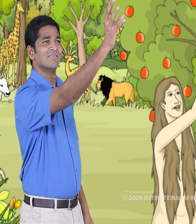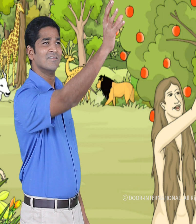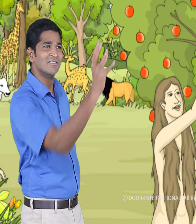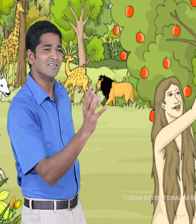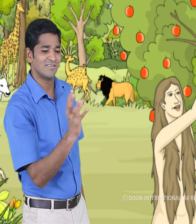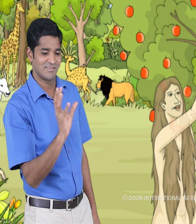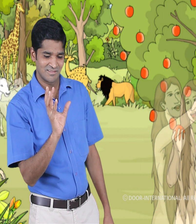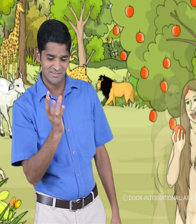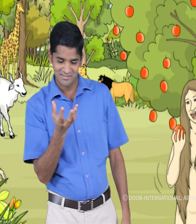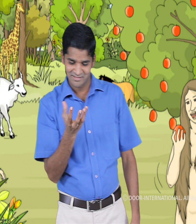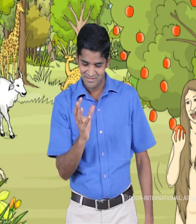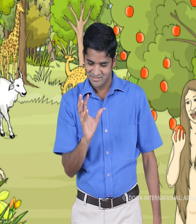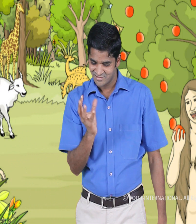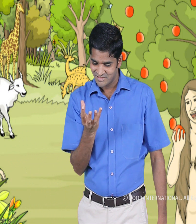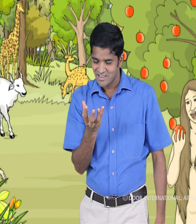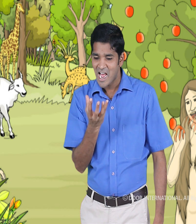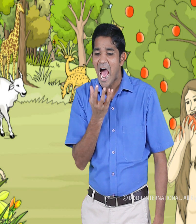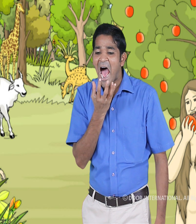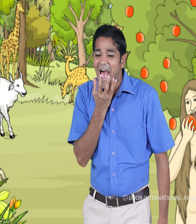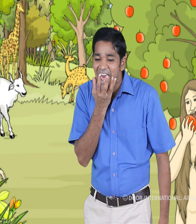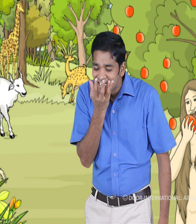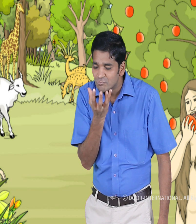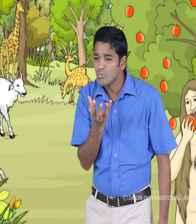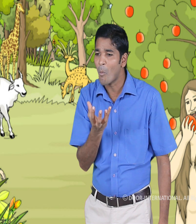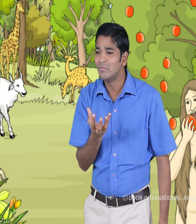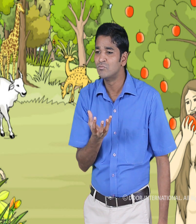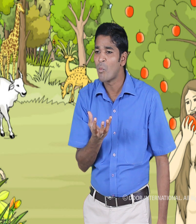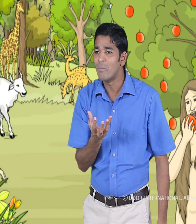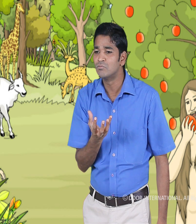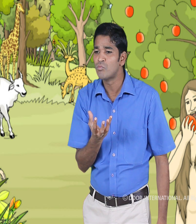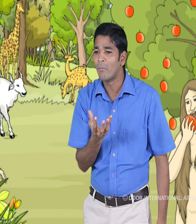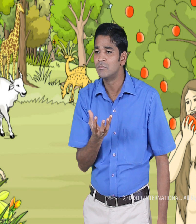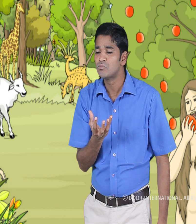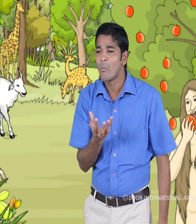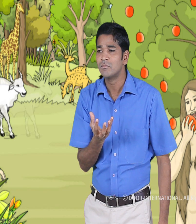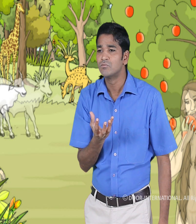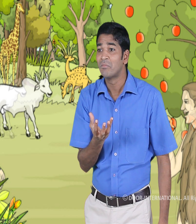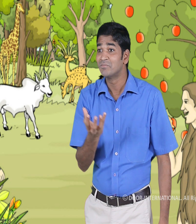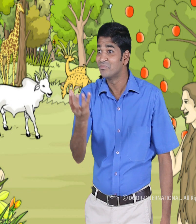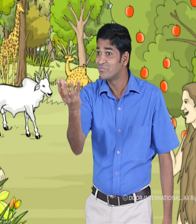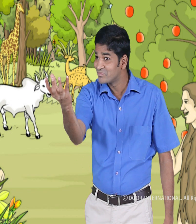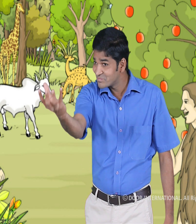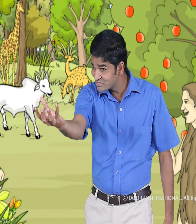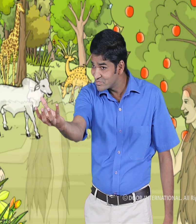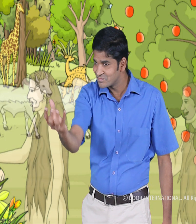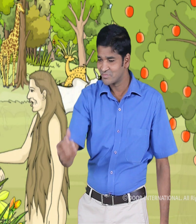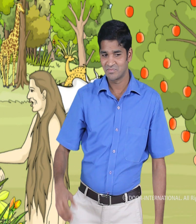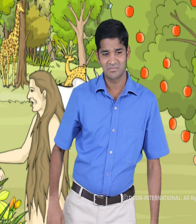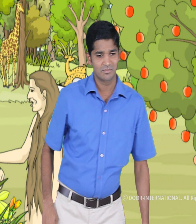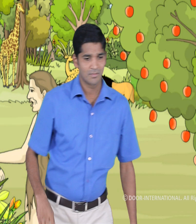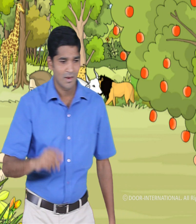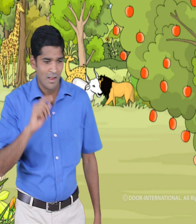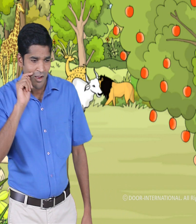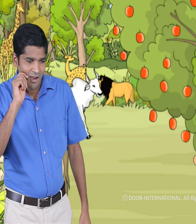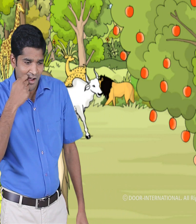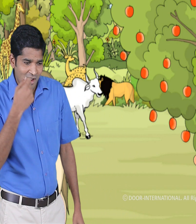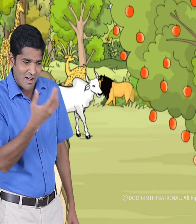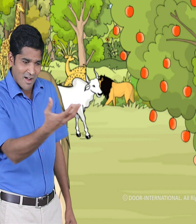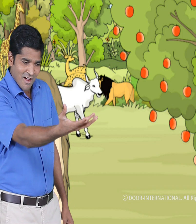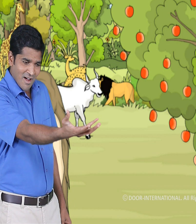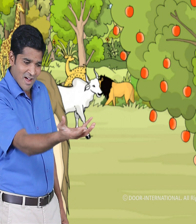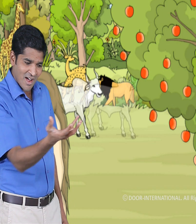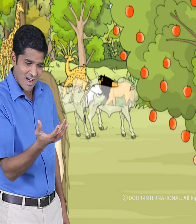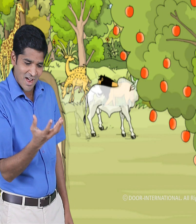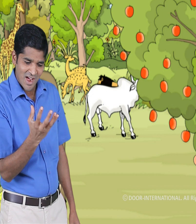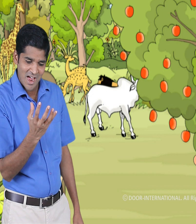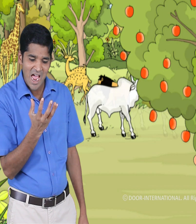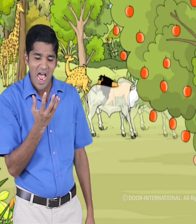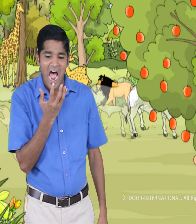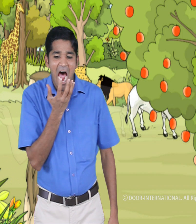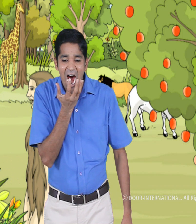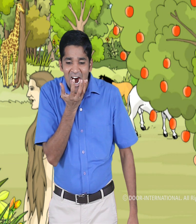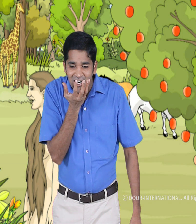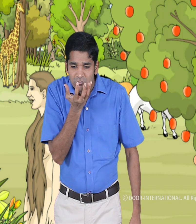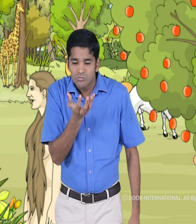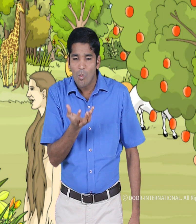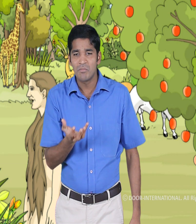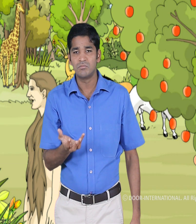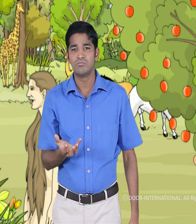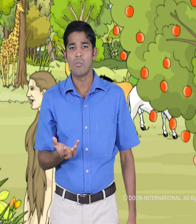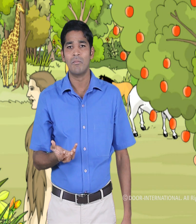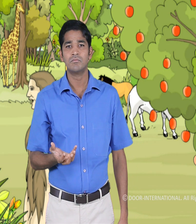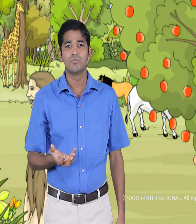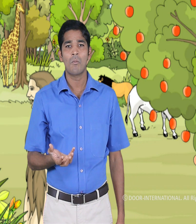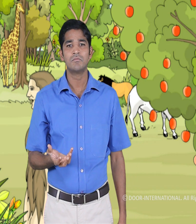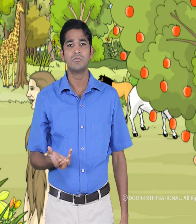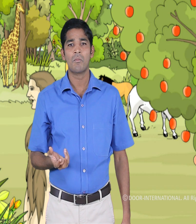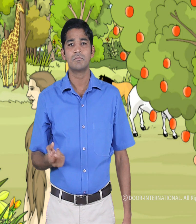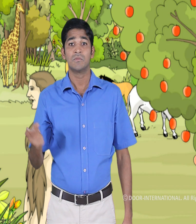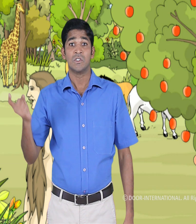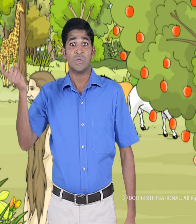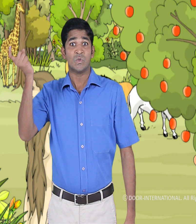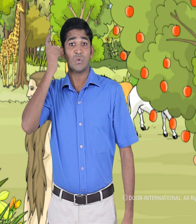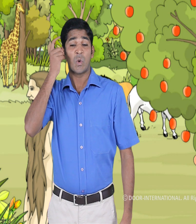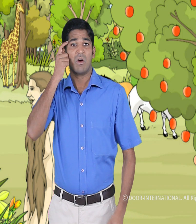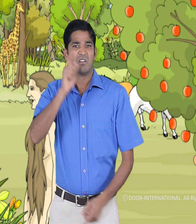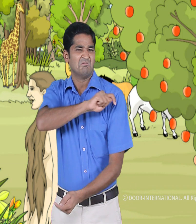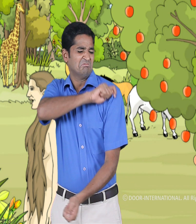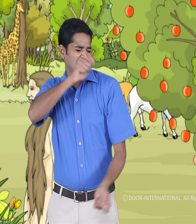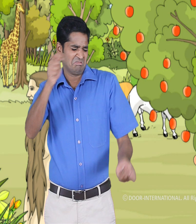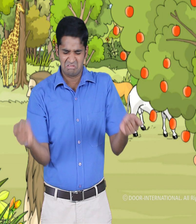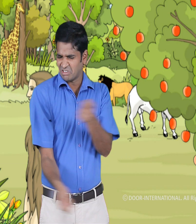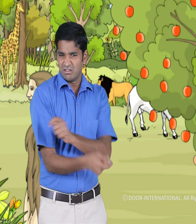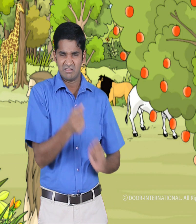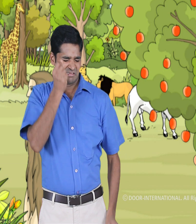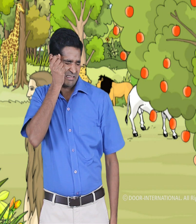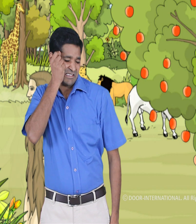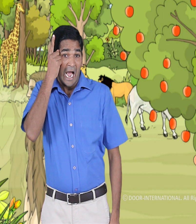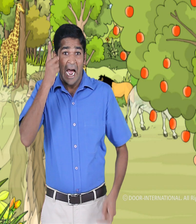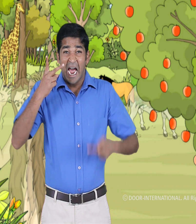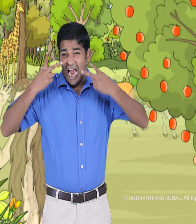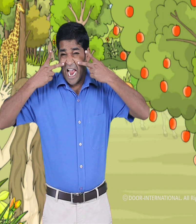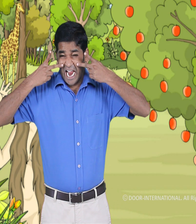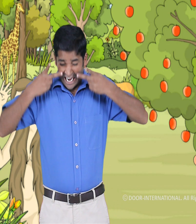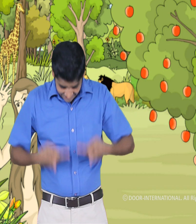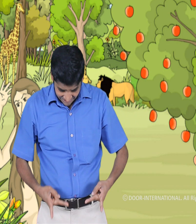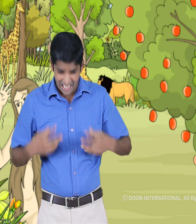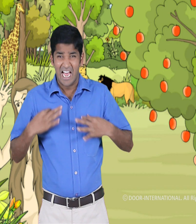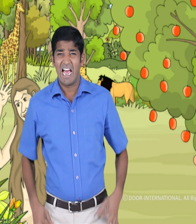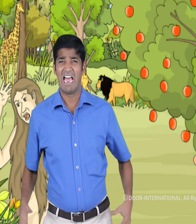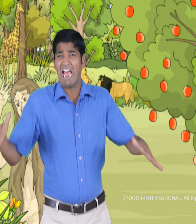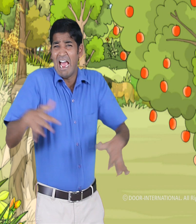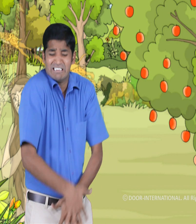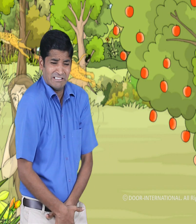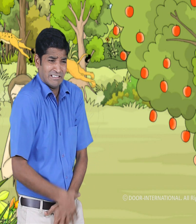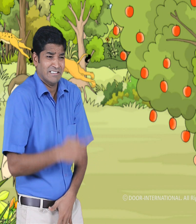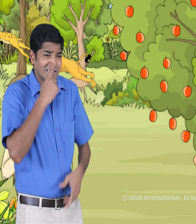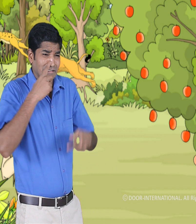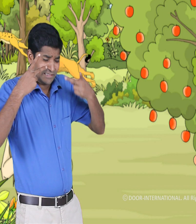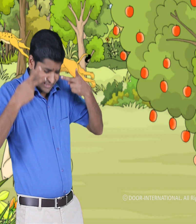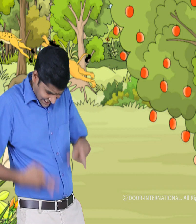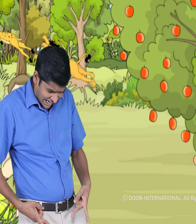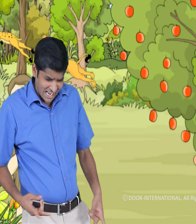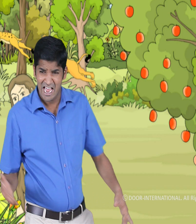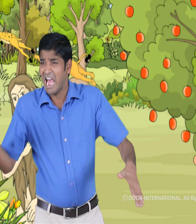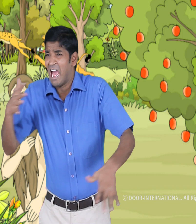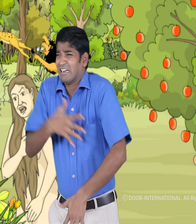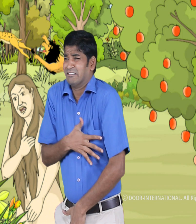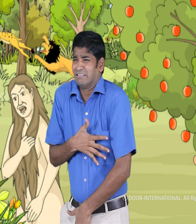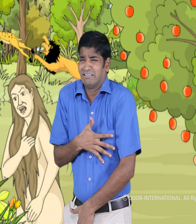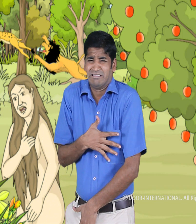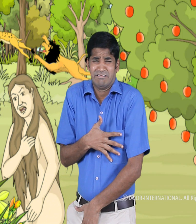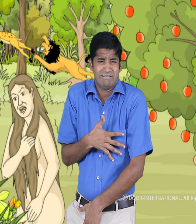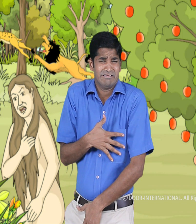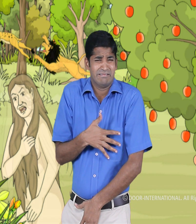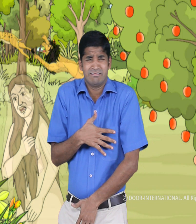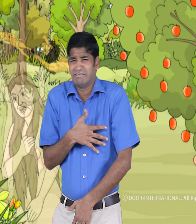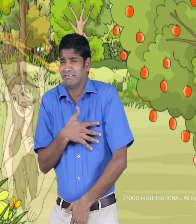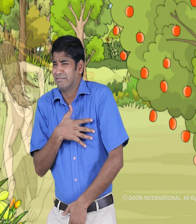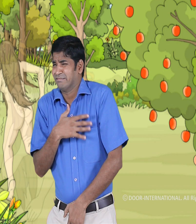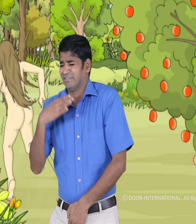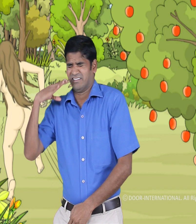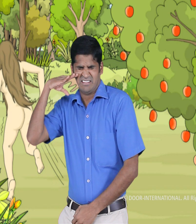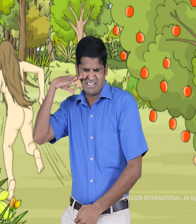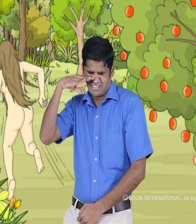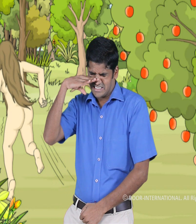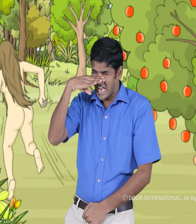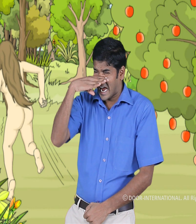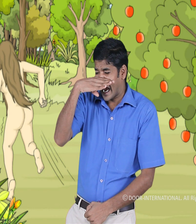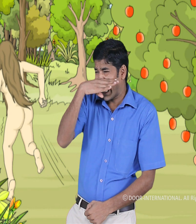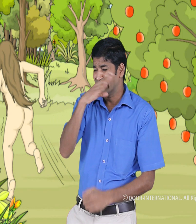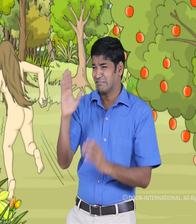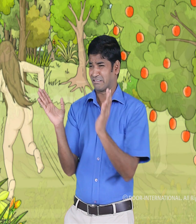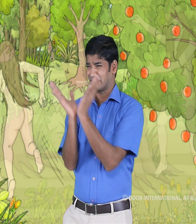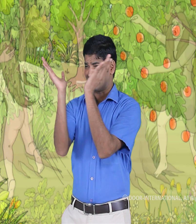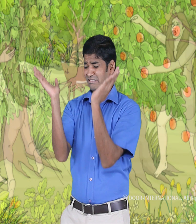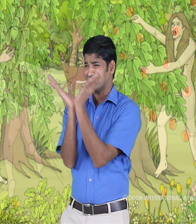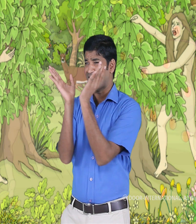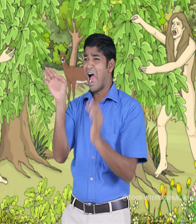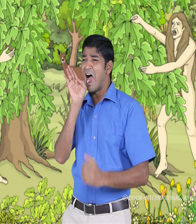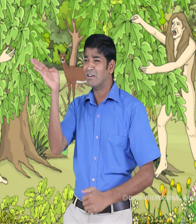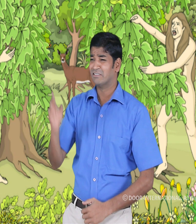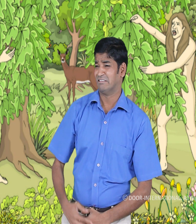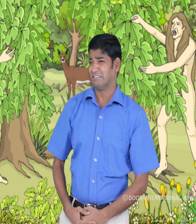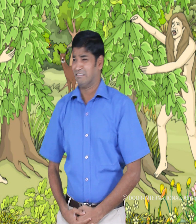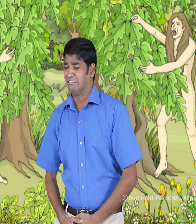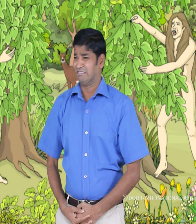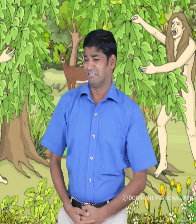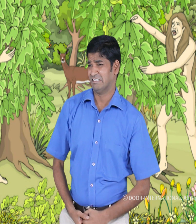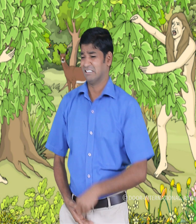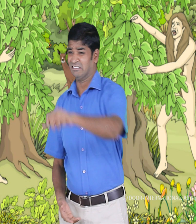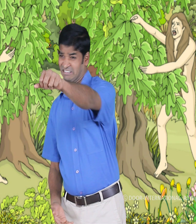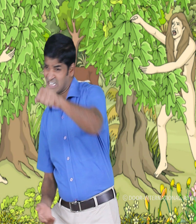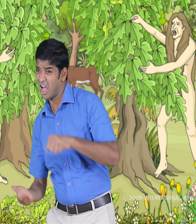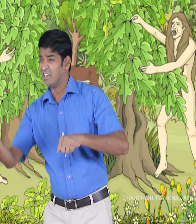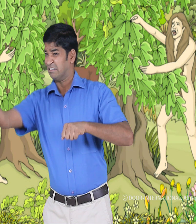She also gave some to her husband who was with her, and he ate it. And the eyes of both of them were opened, and they knew that they were naked;